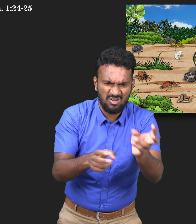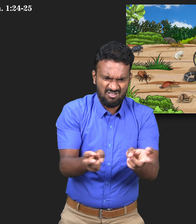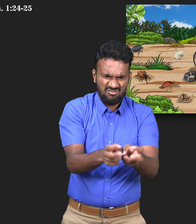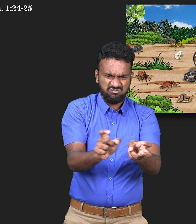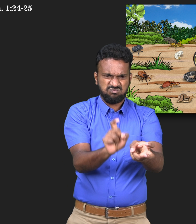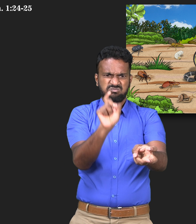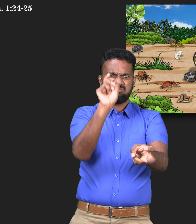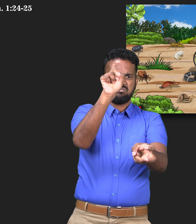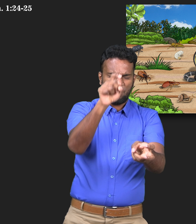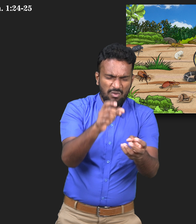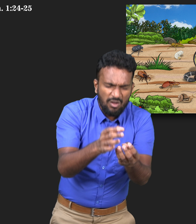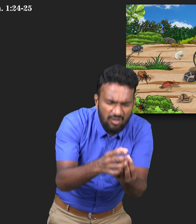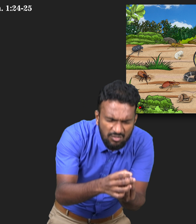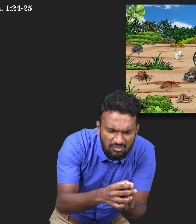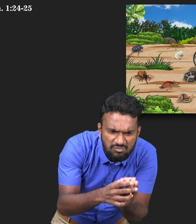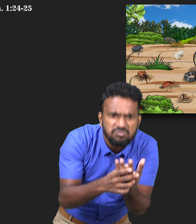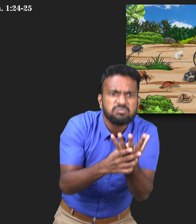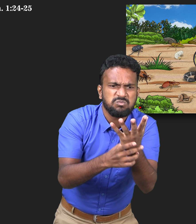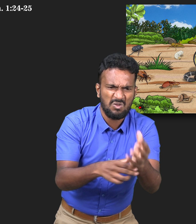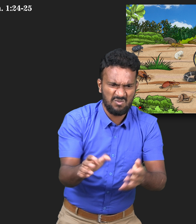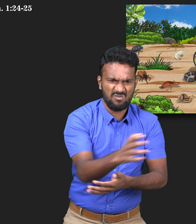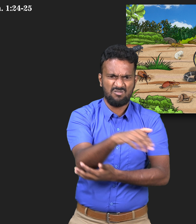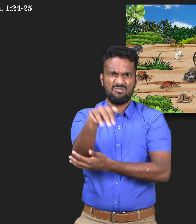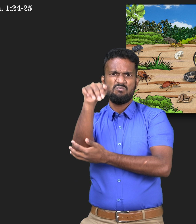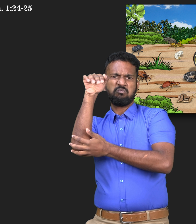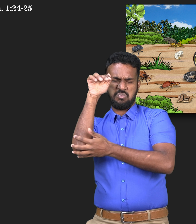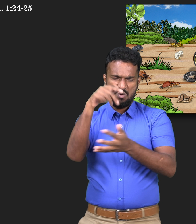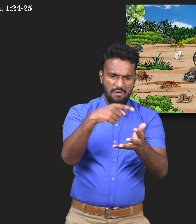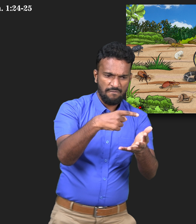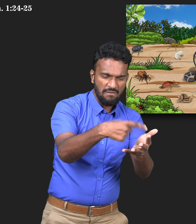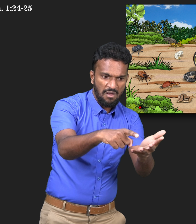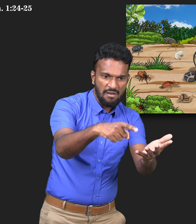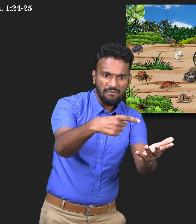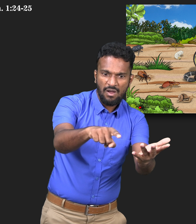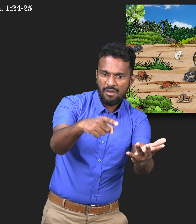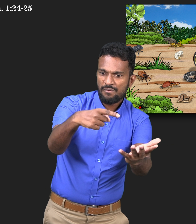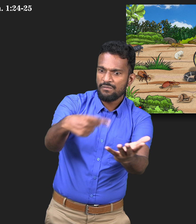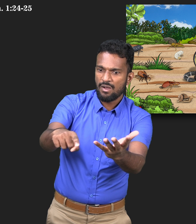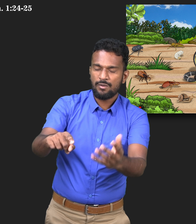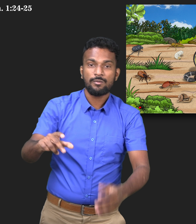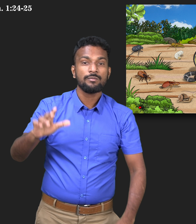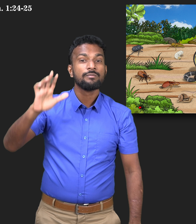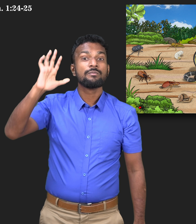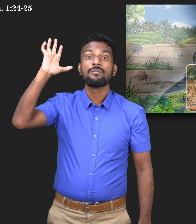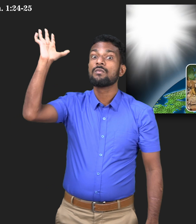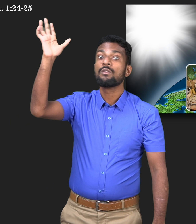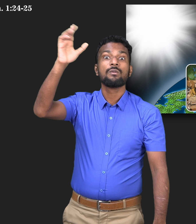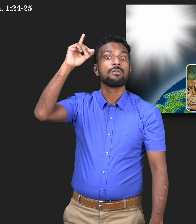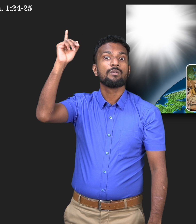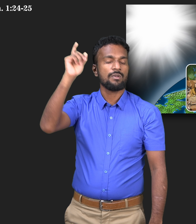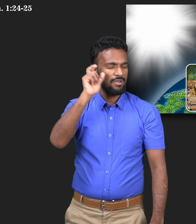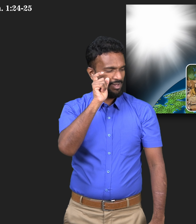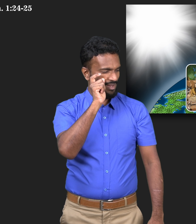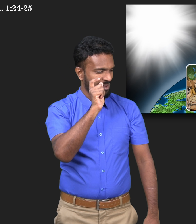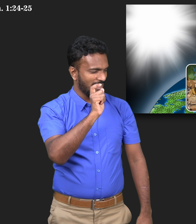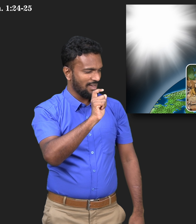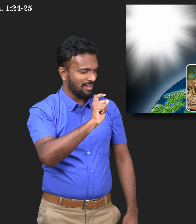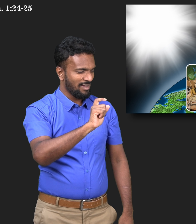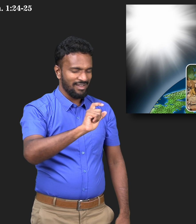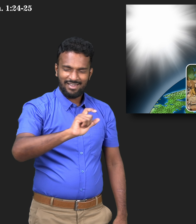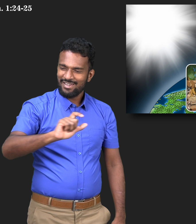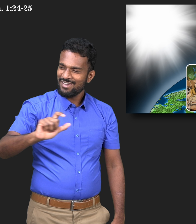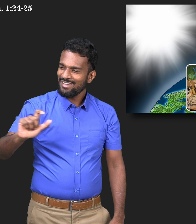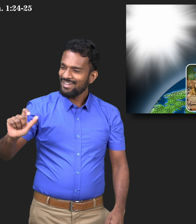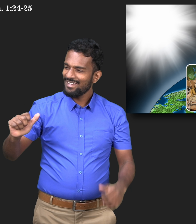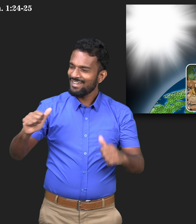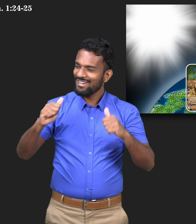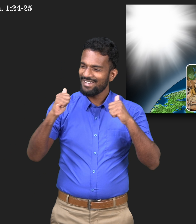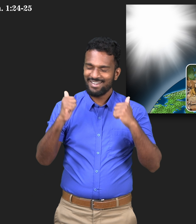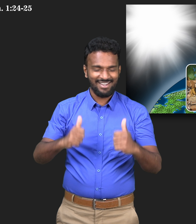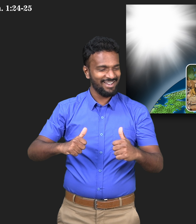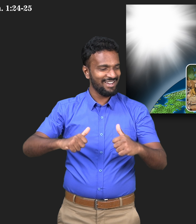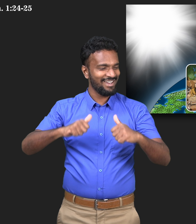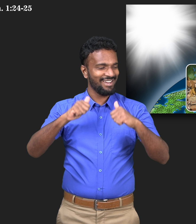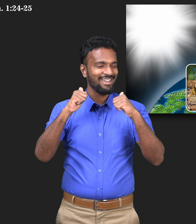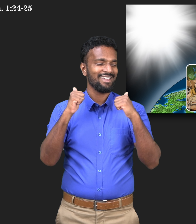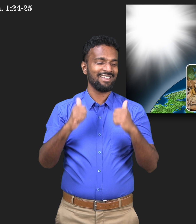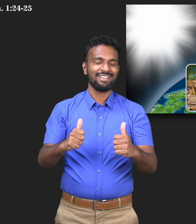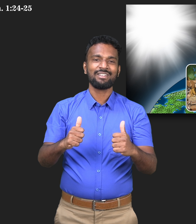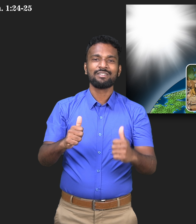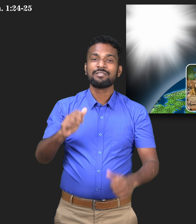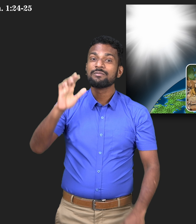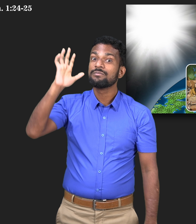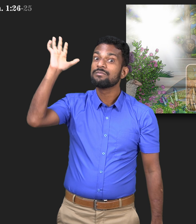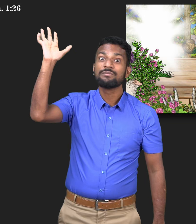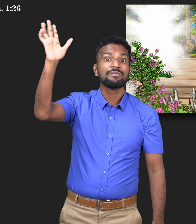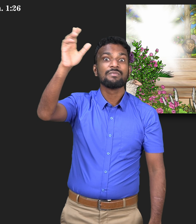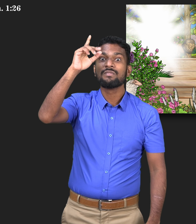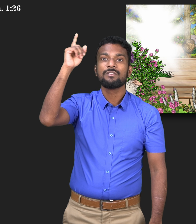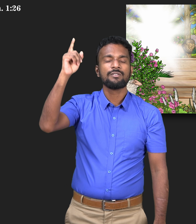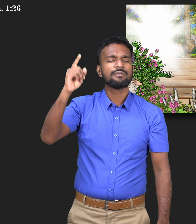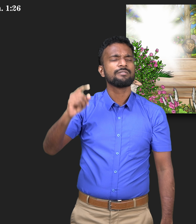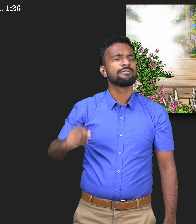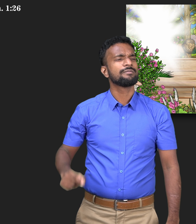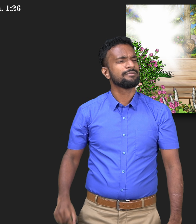And God saw that it was good.